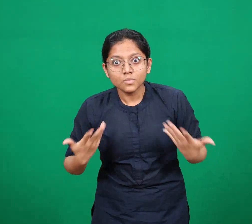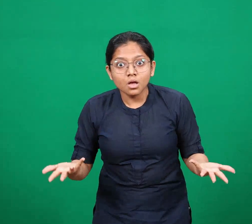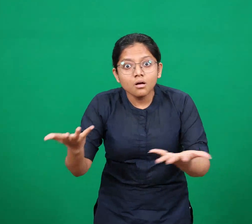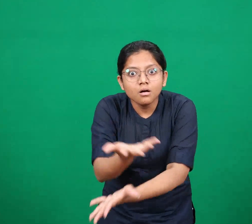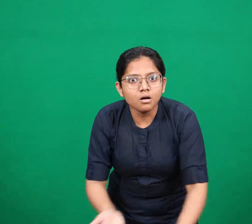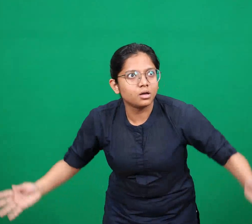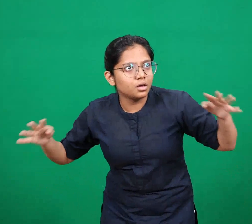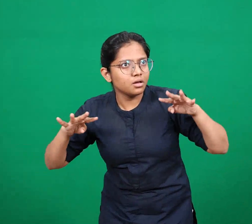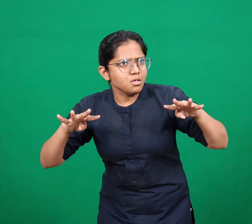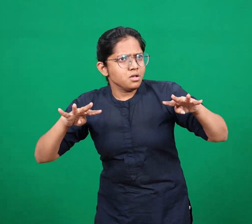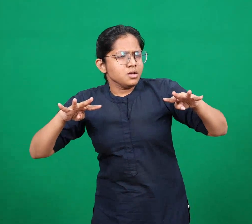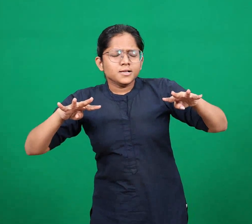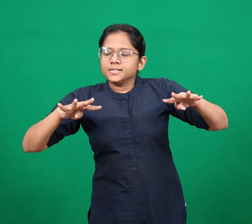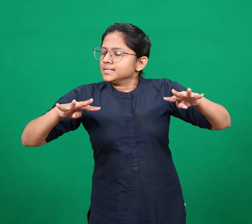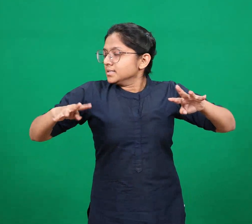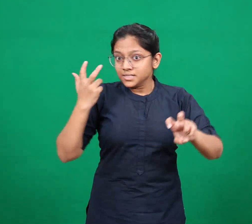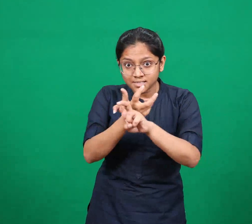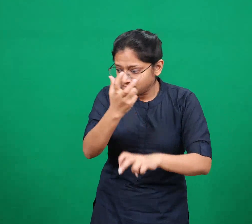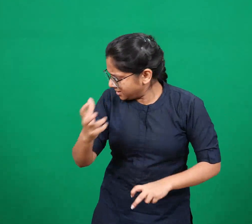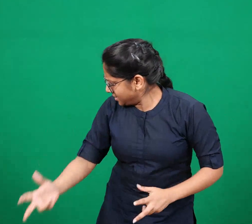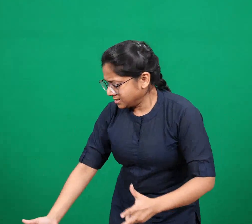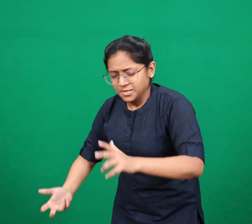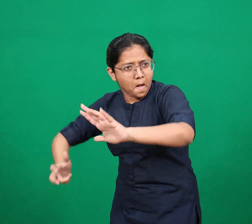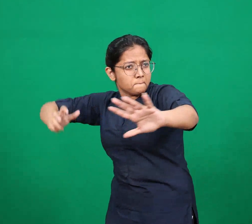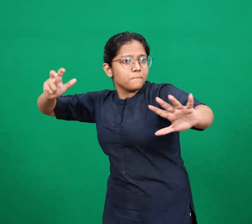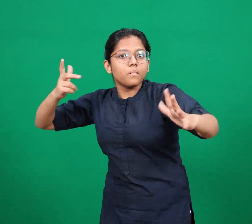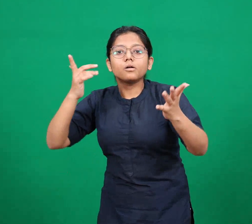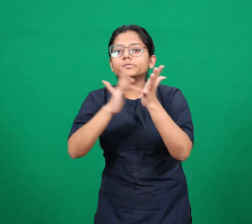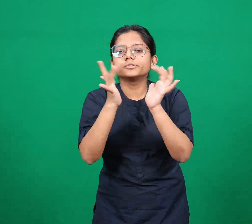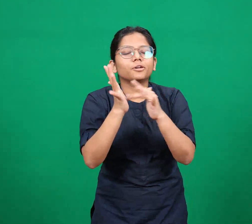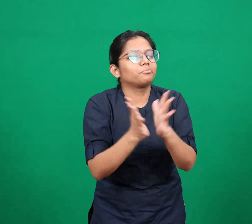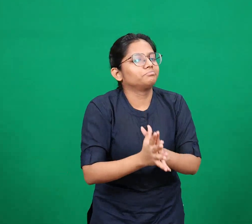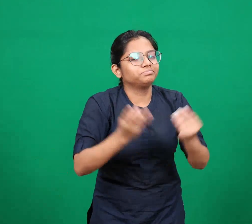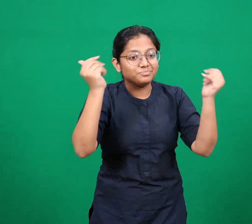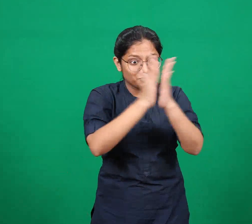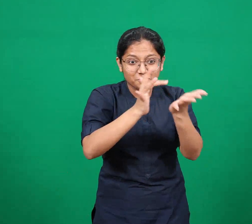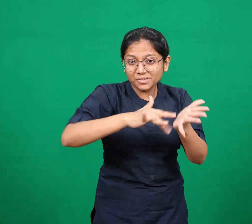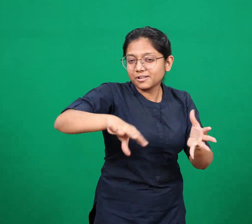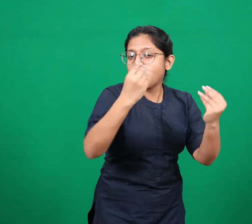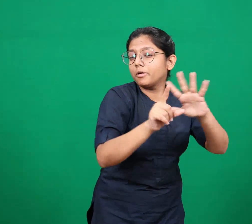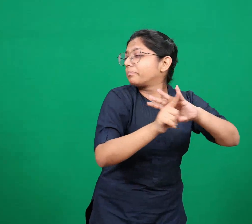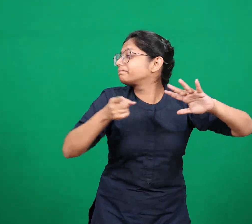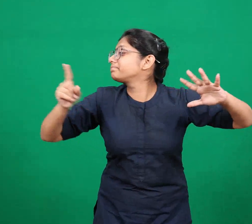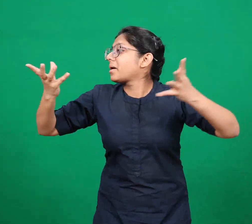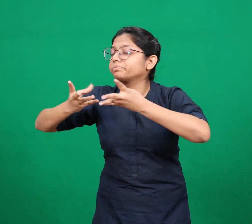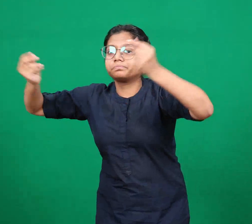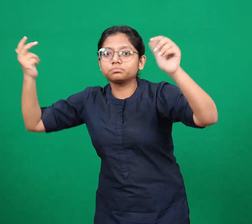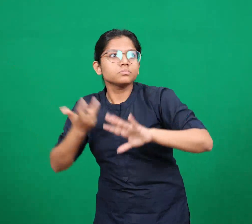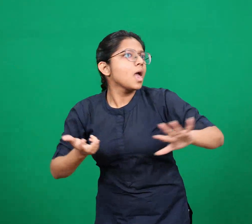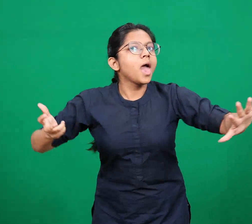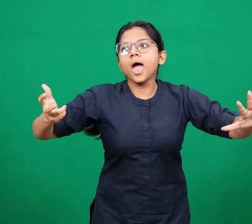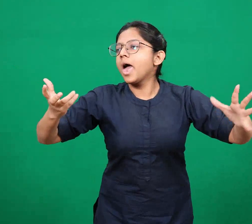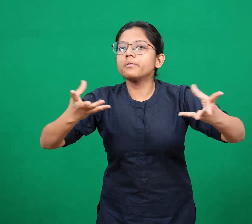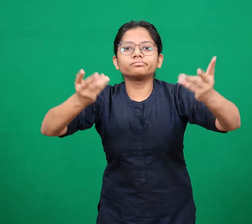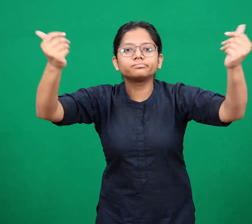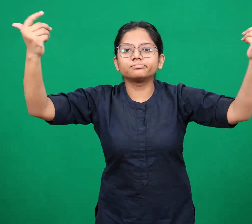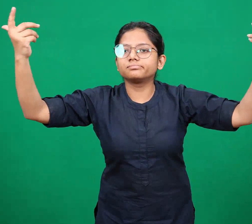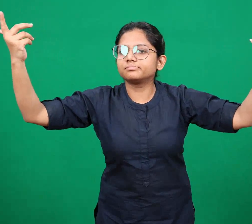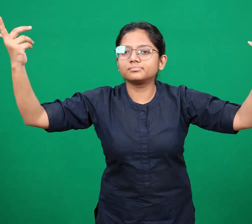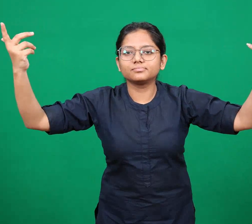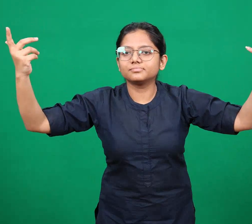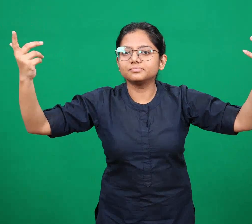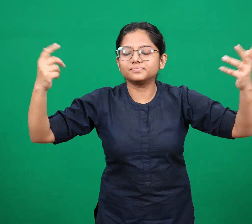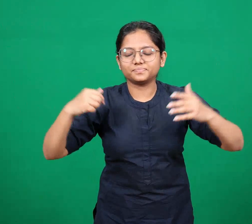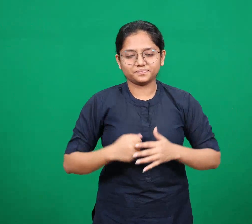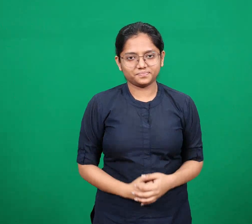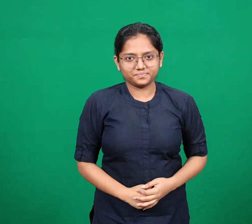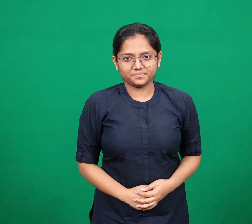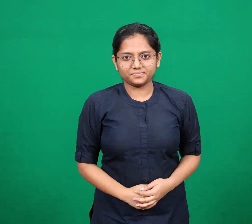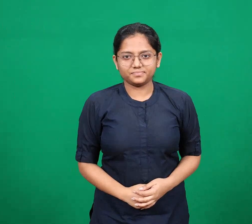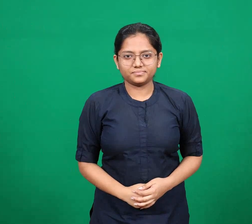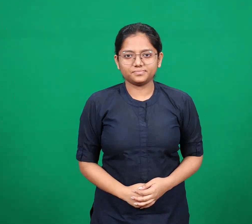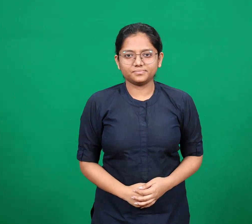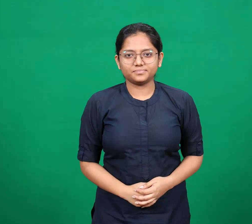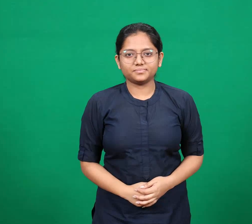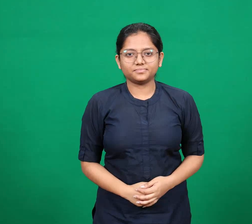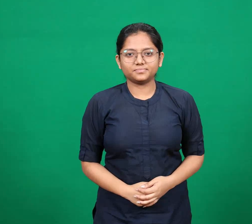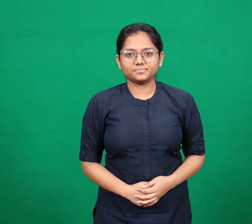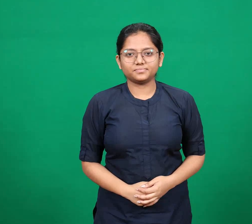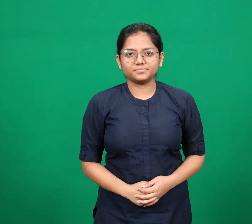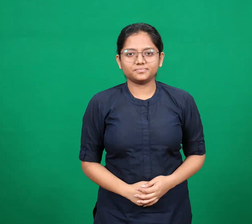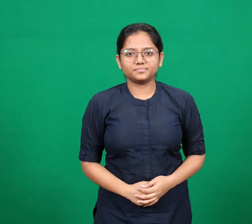But Jesus was hidden and went out of the temple area.